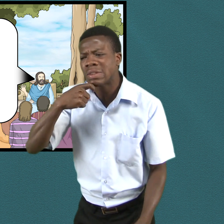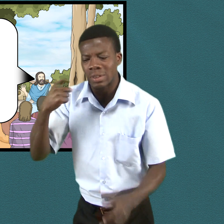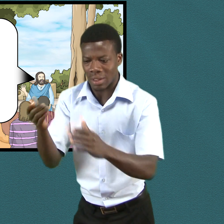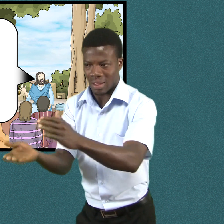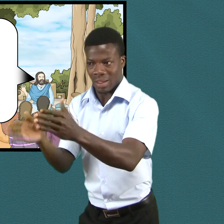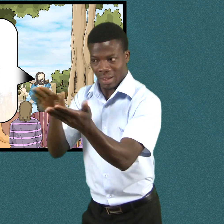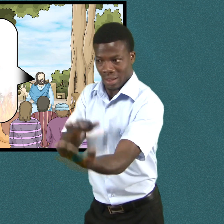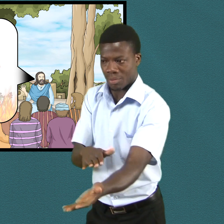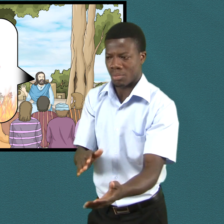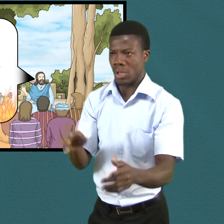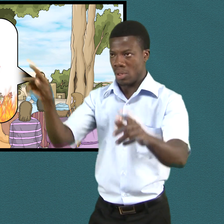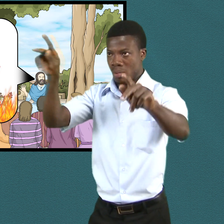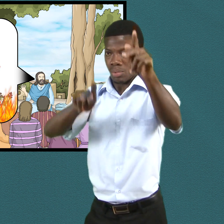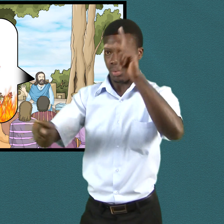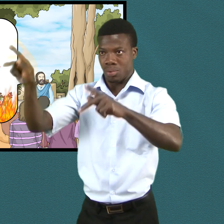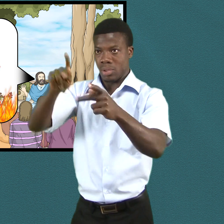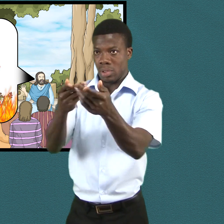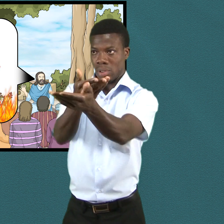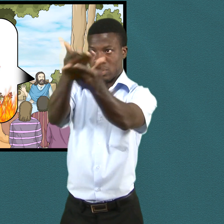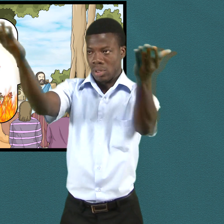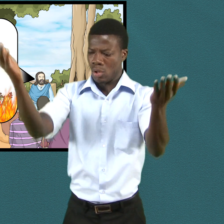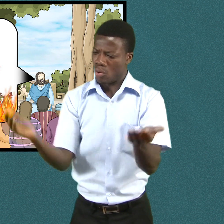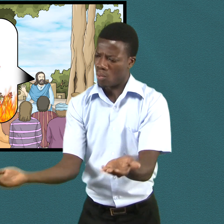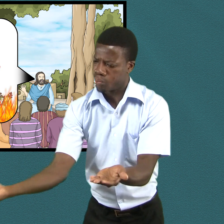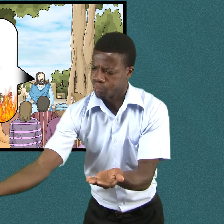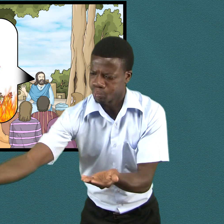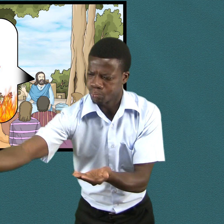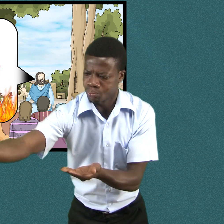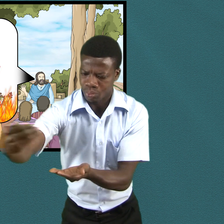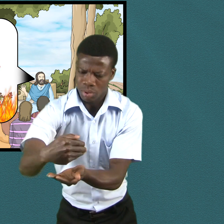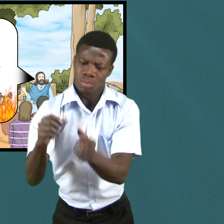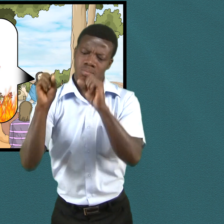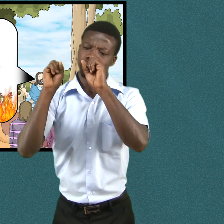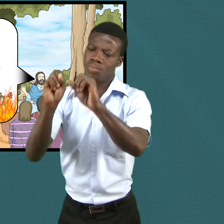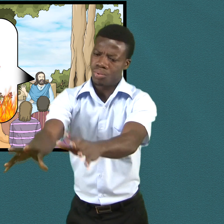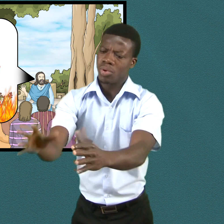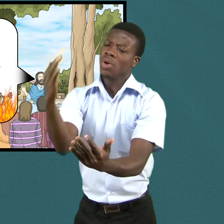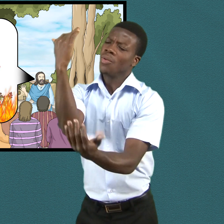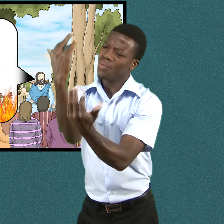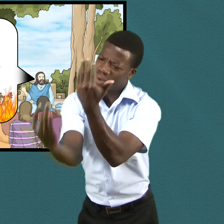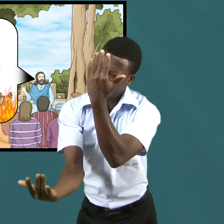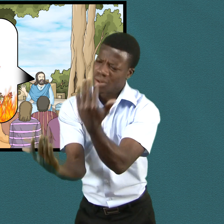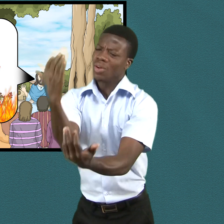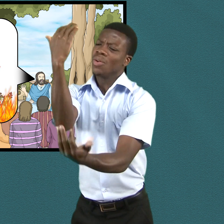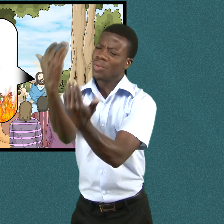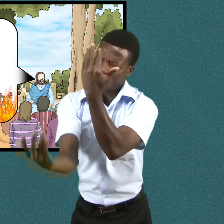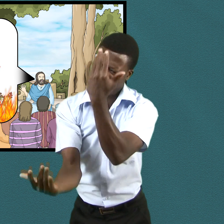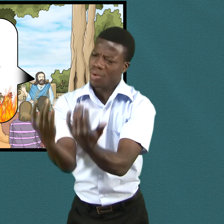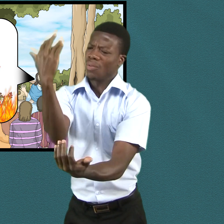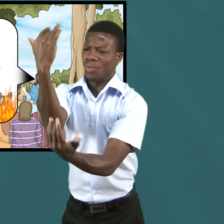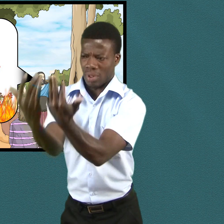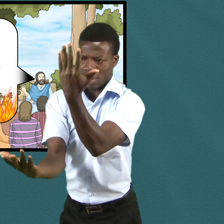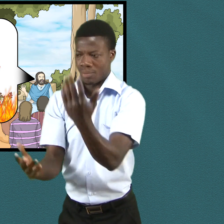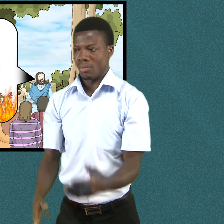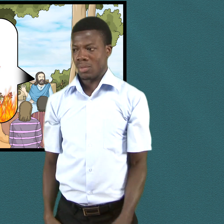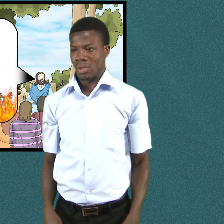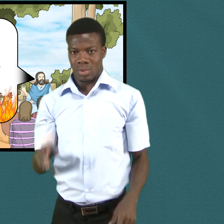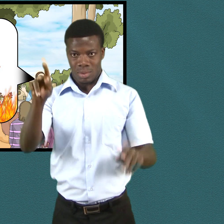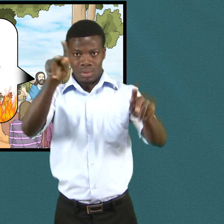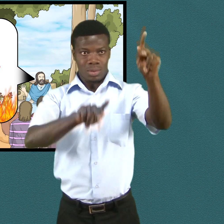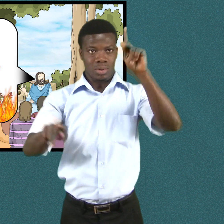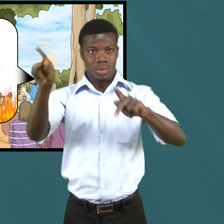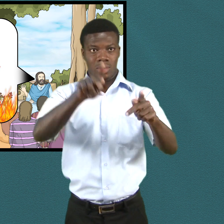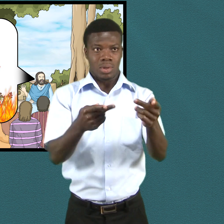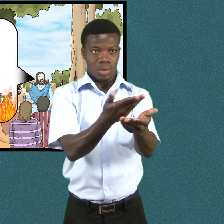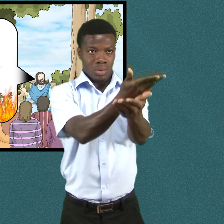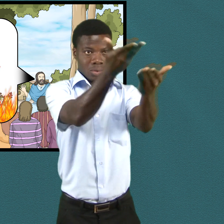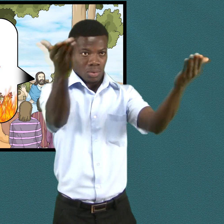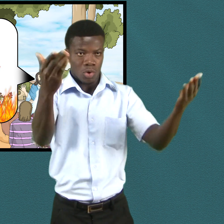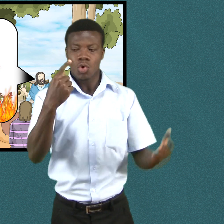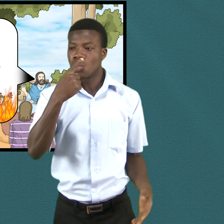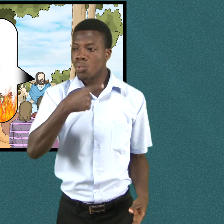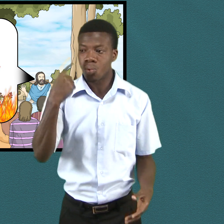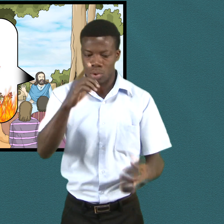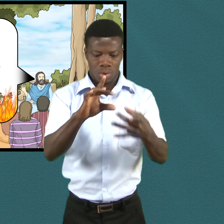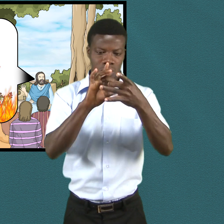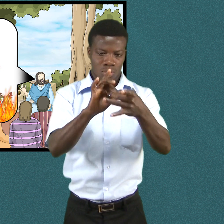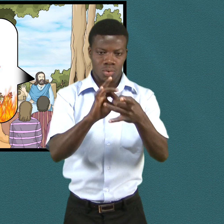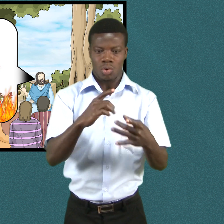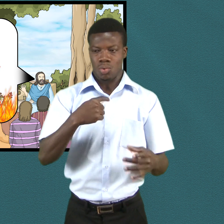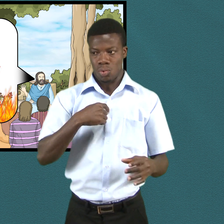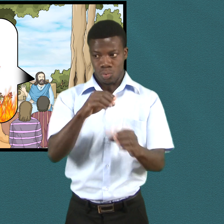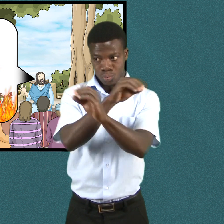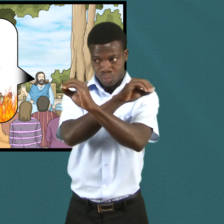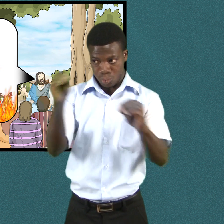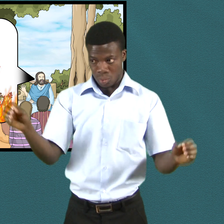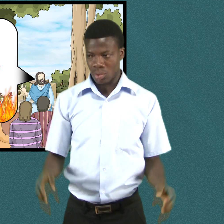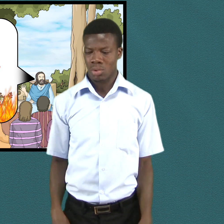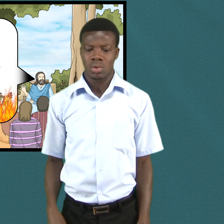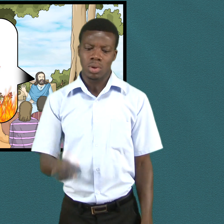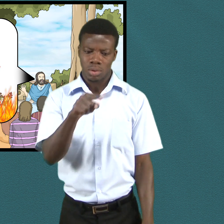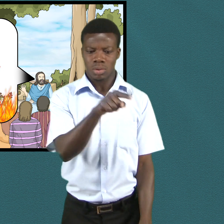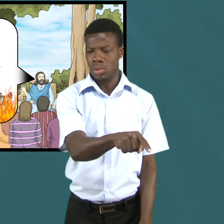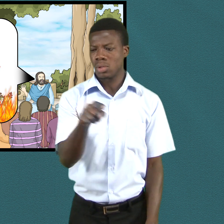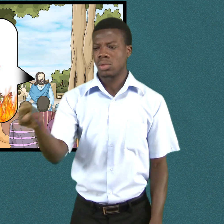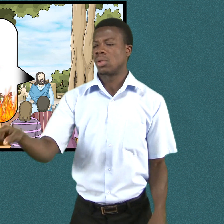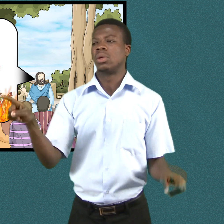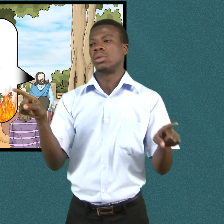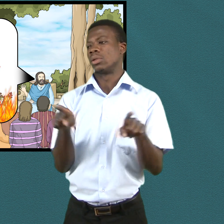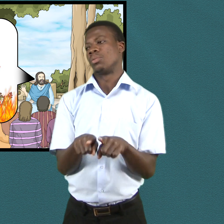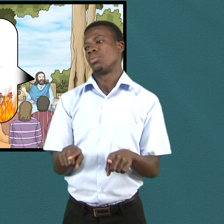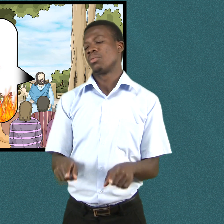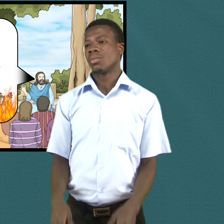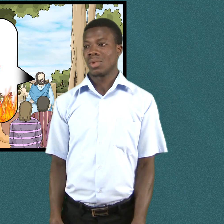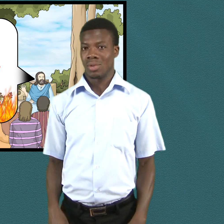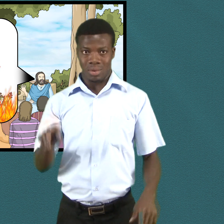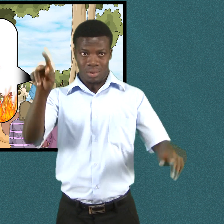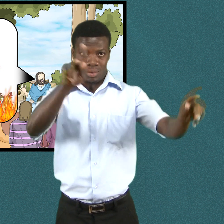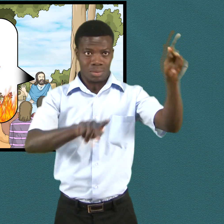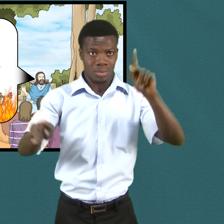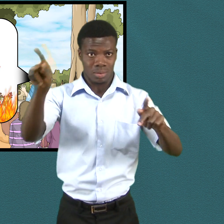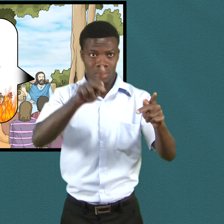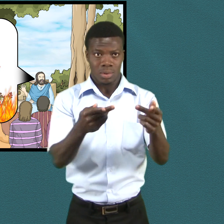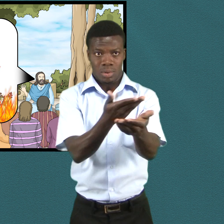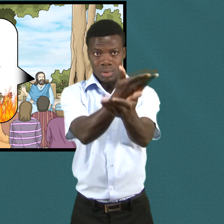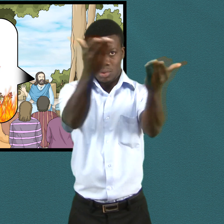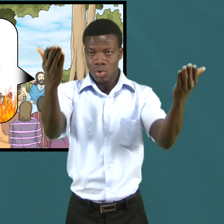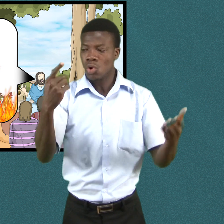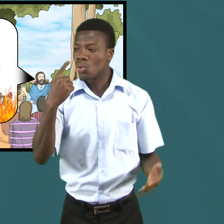Such branches are gathered up, thrown into the fire, and burned.